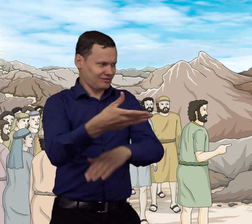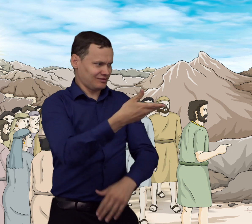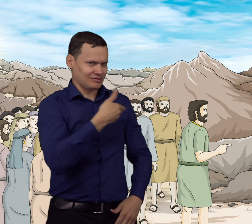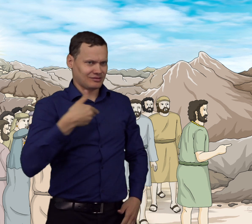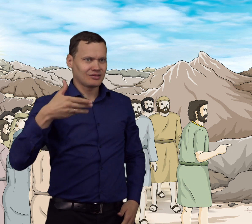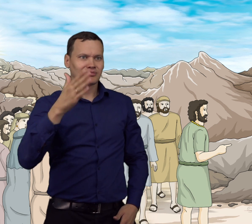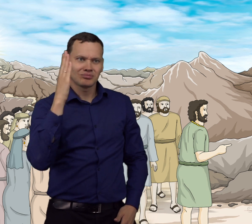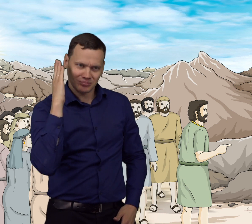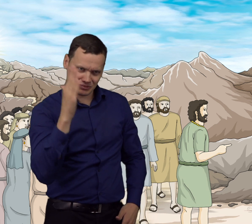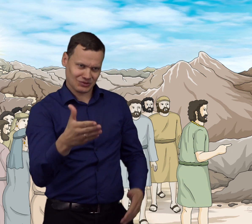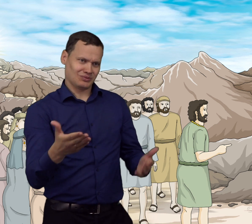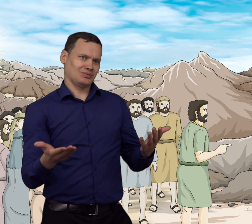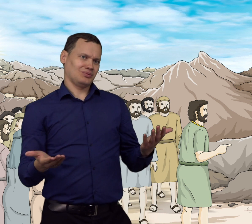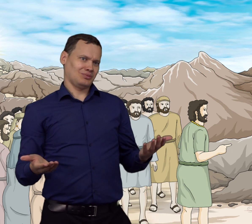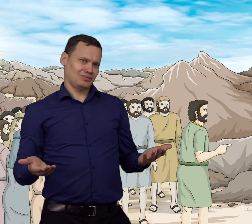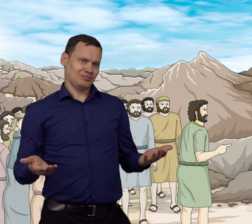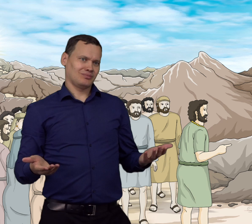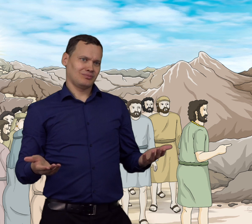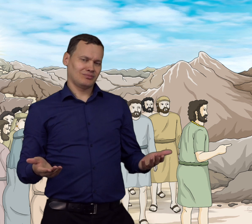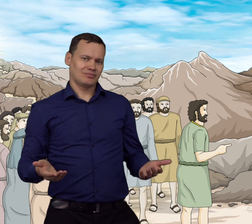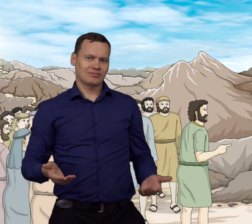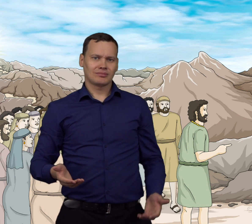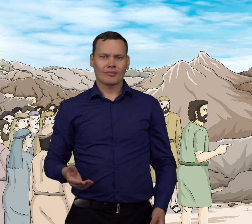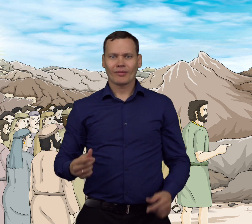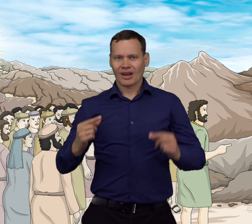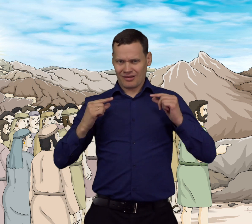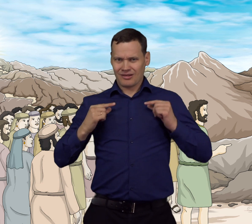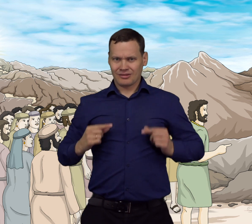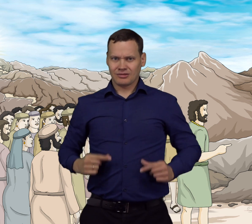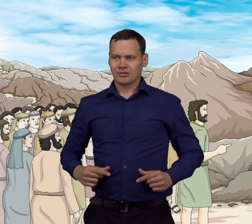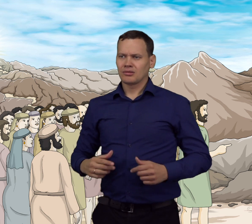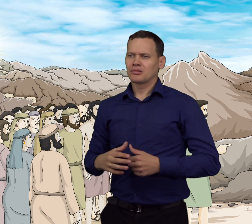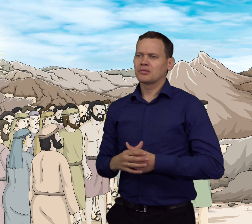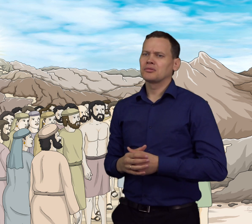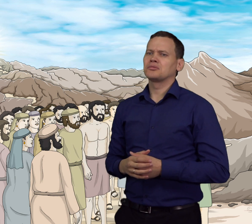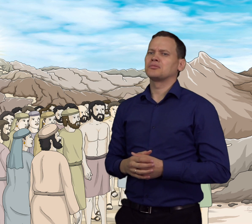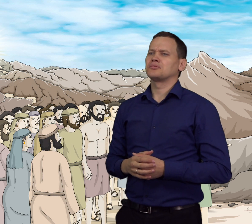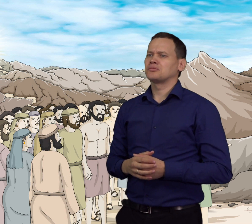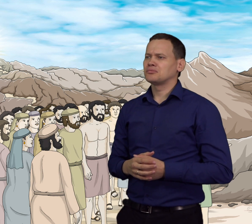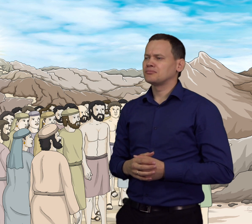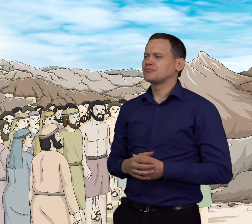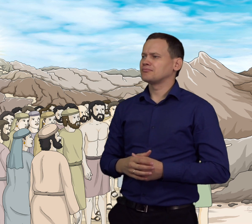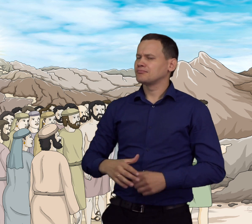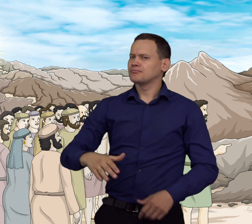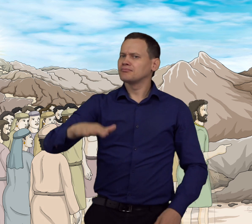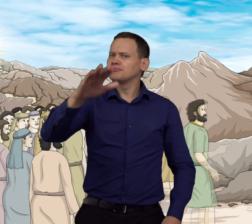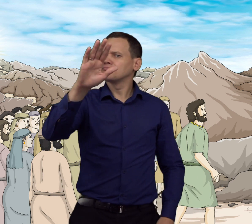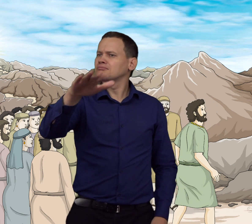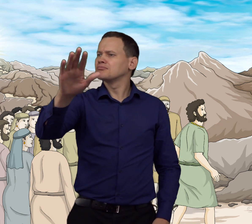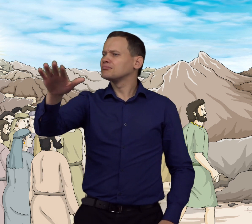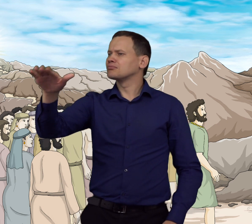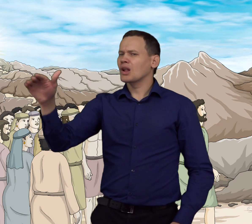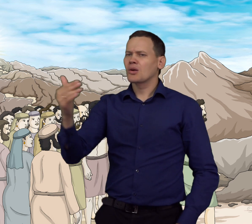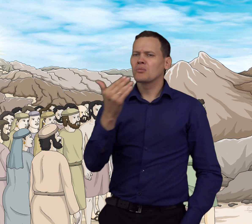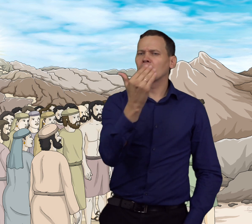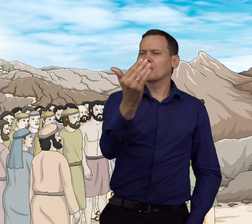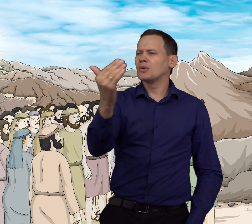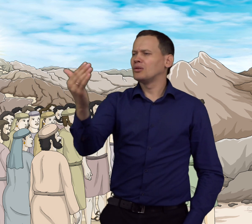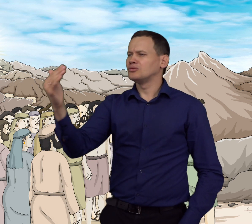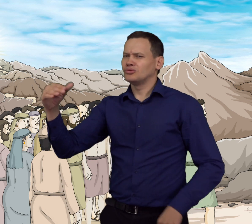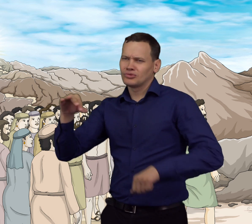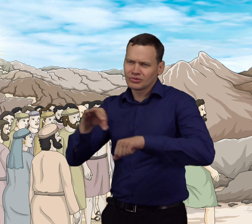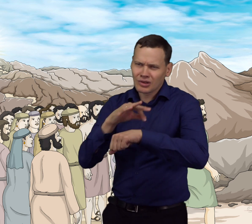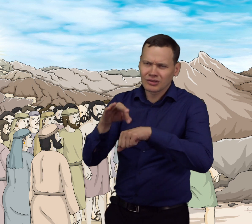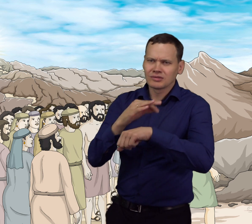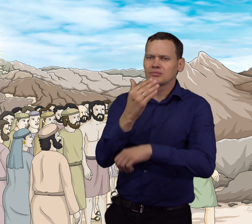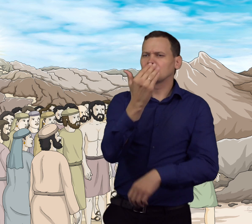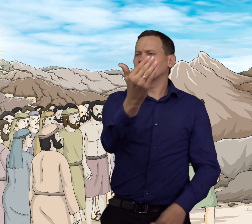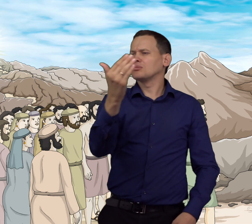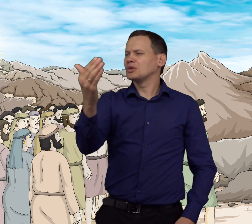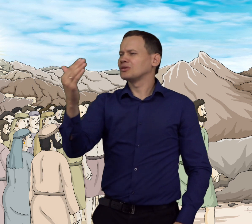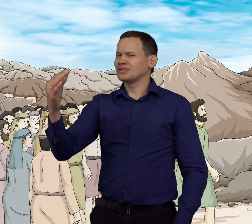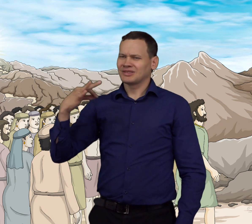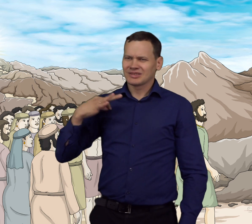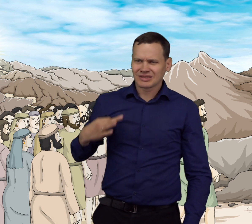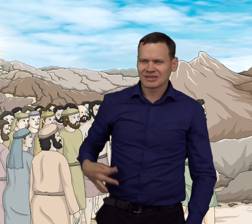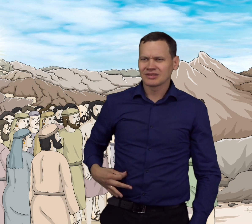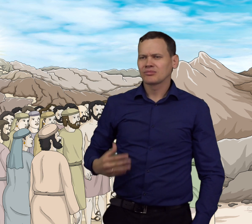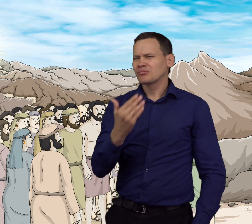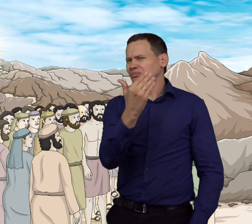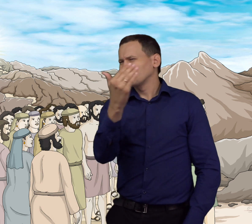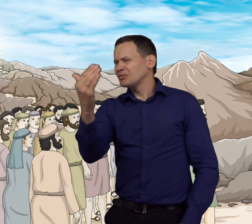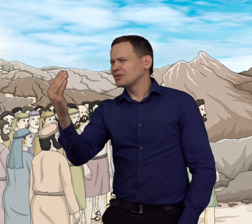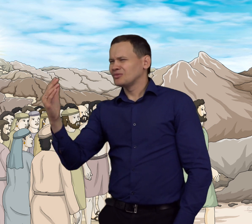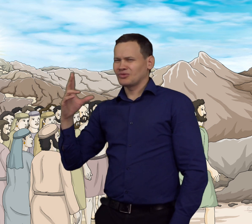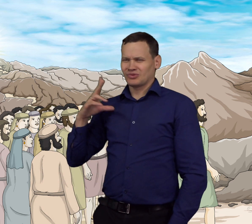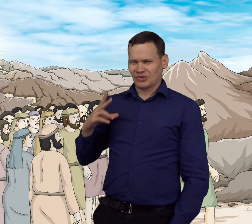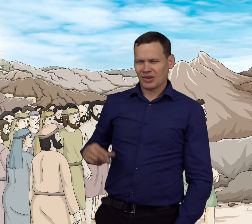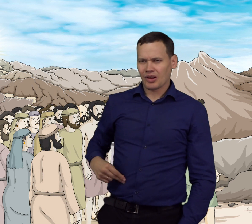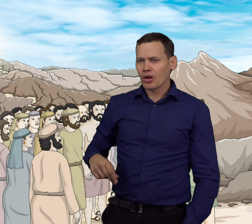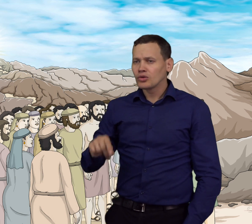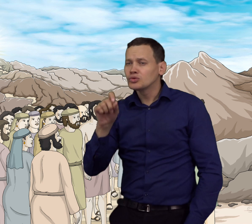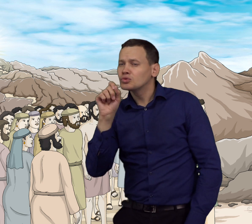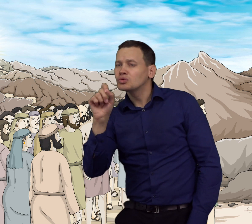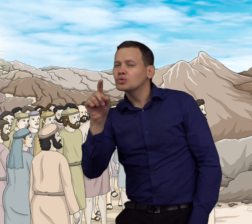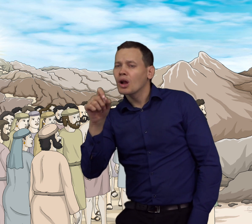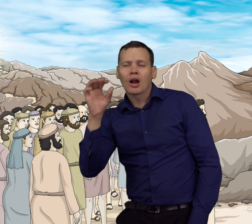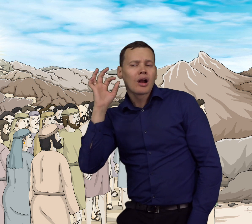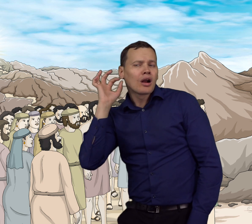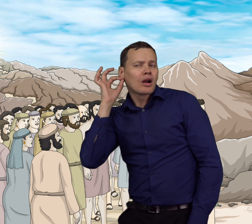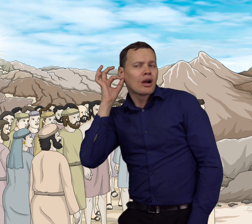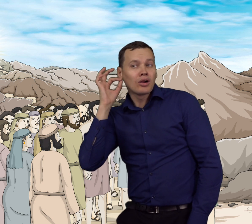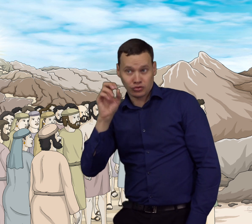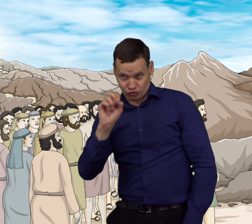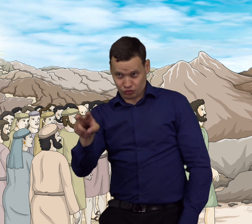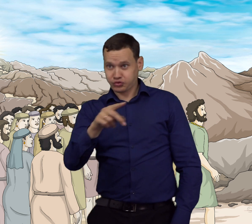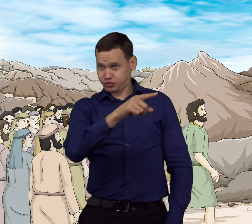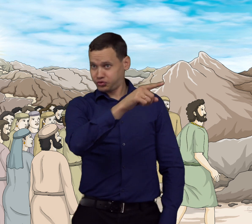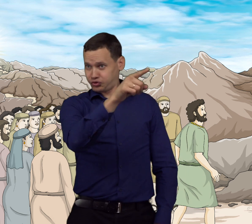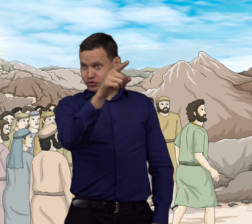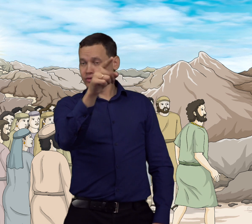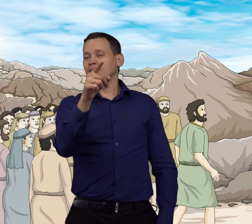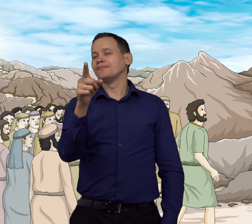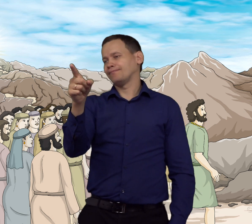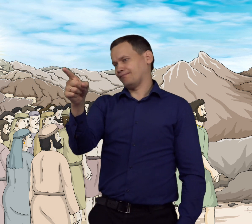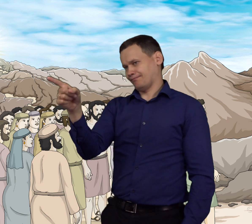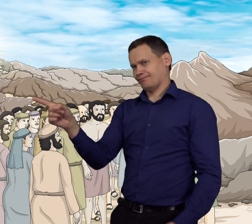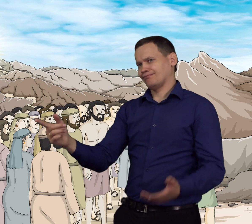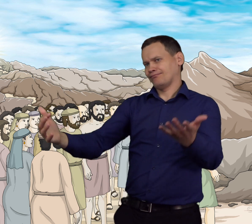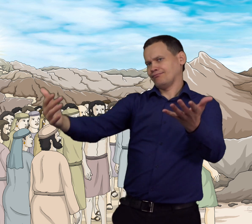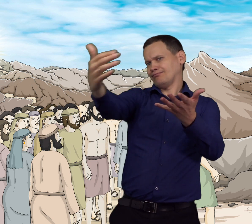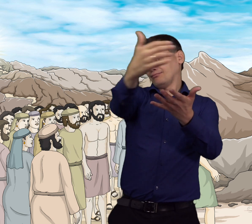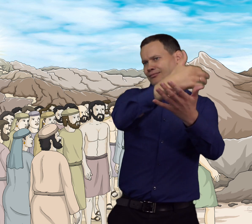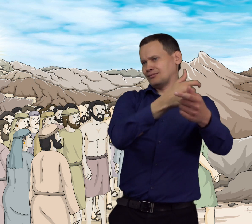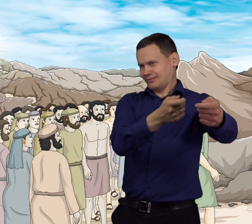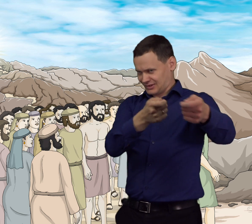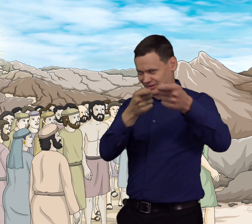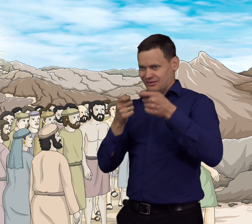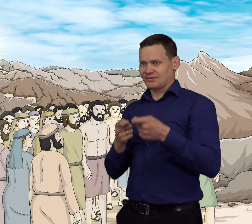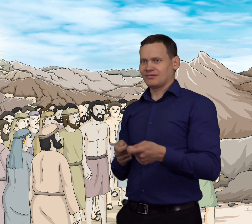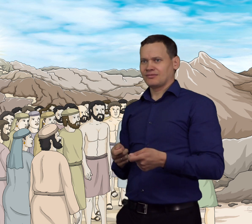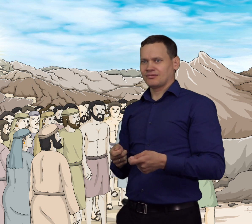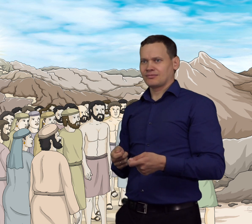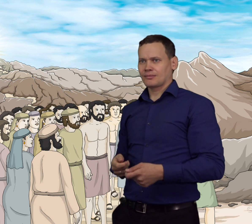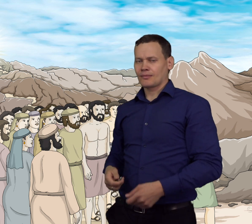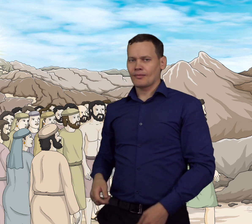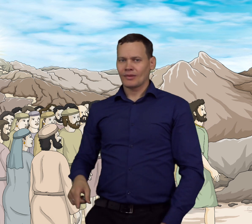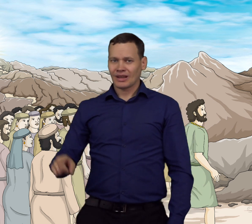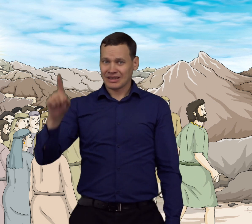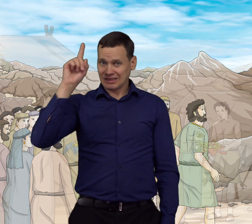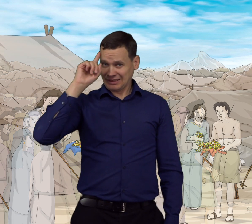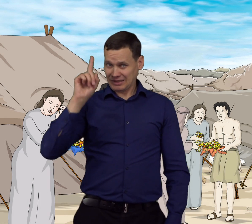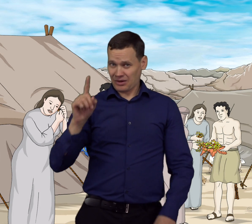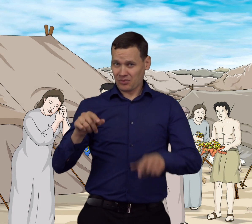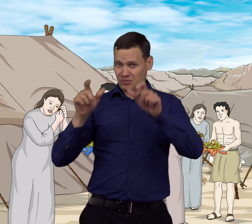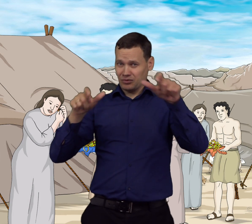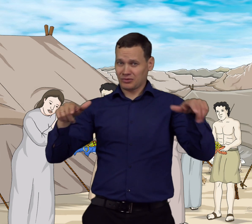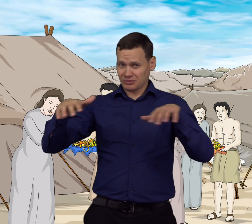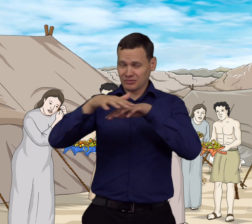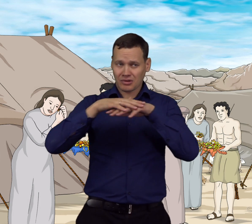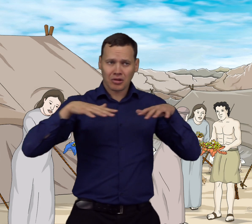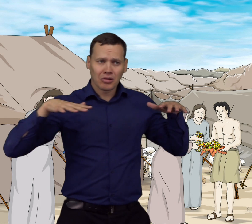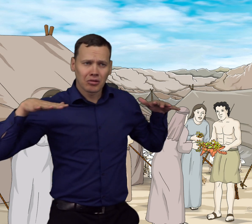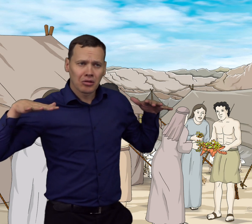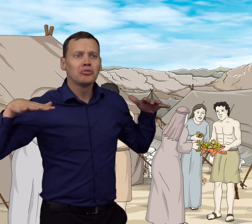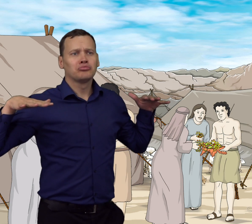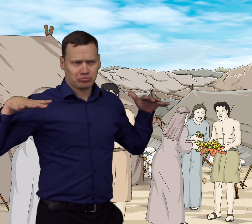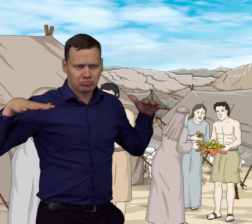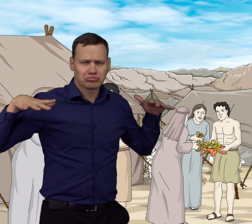So Aaron told them, “Take off the gold earrings that are on your wives and sons and daughters, and bring them to me.”